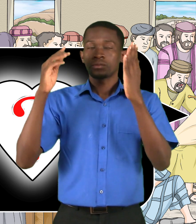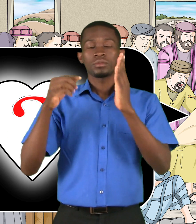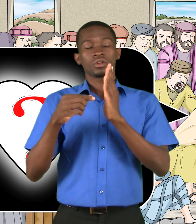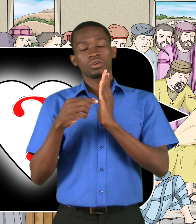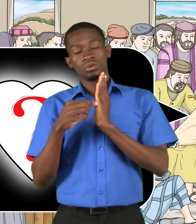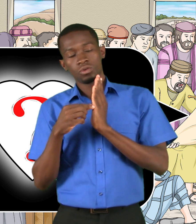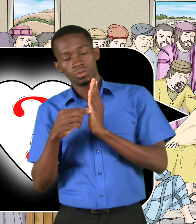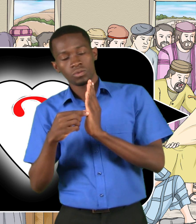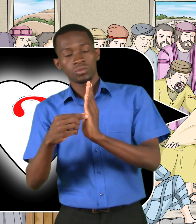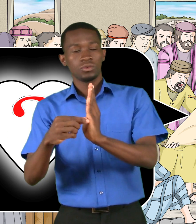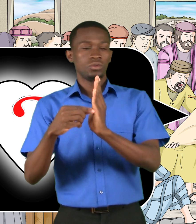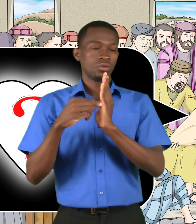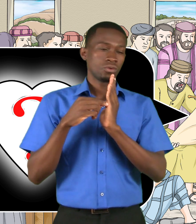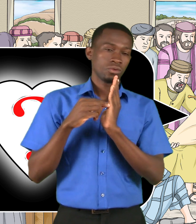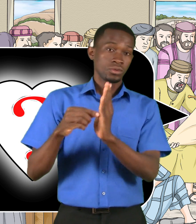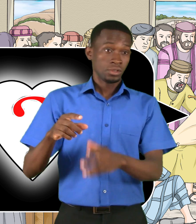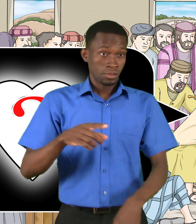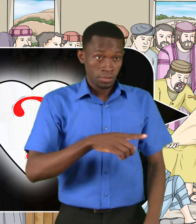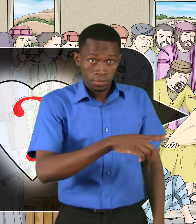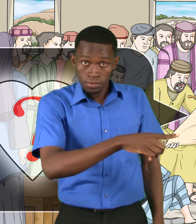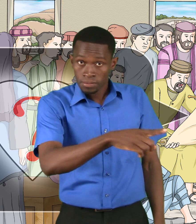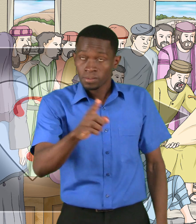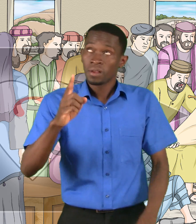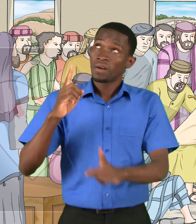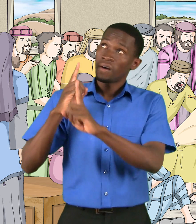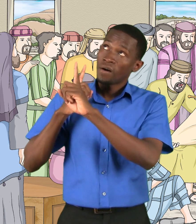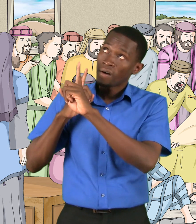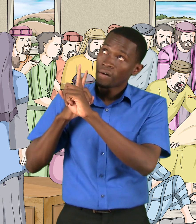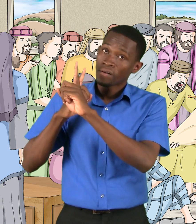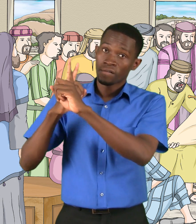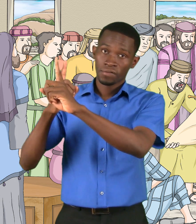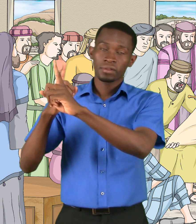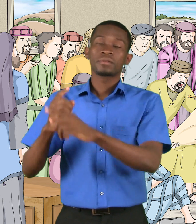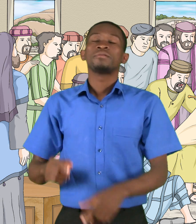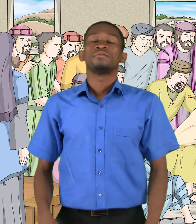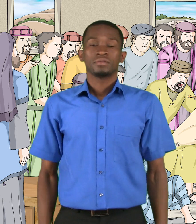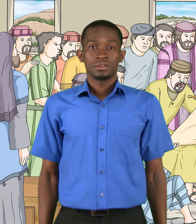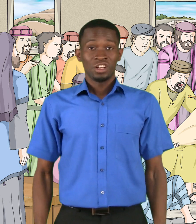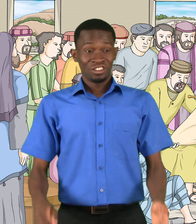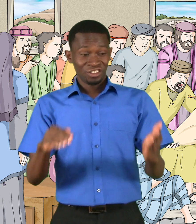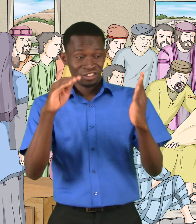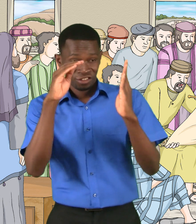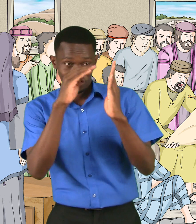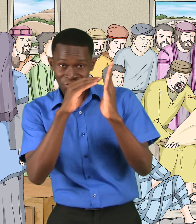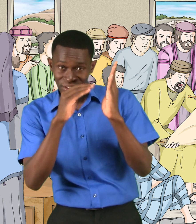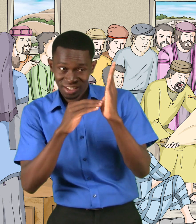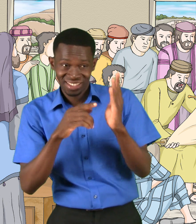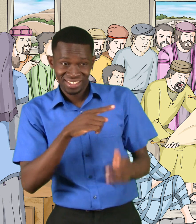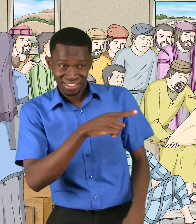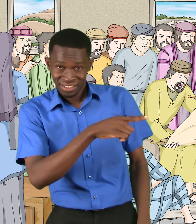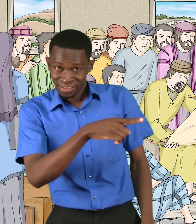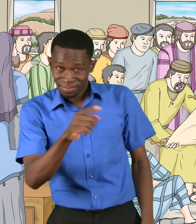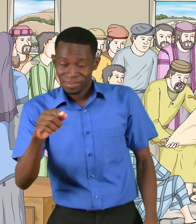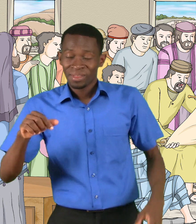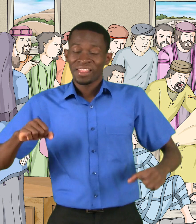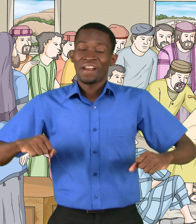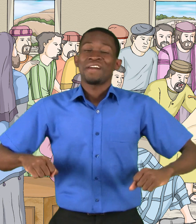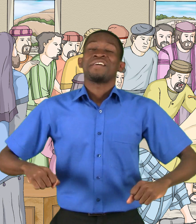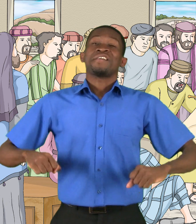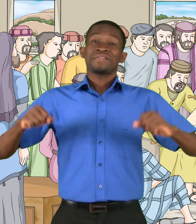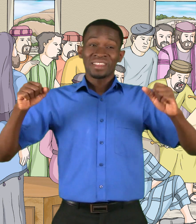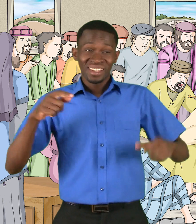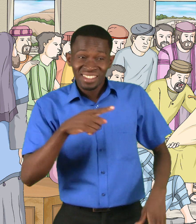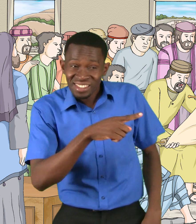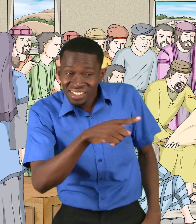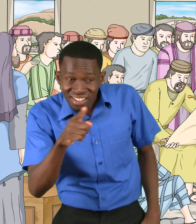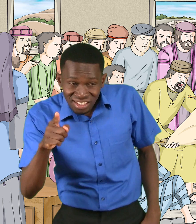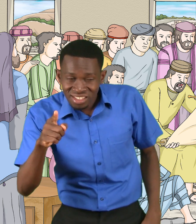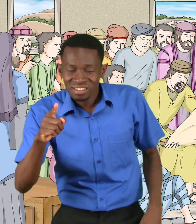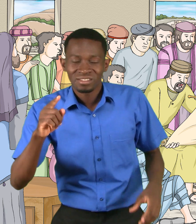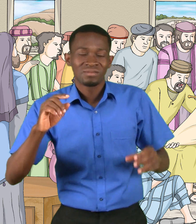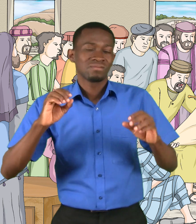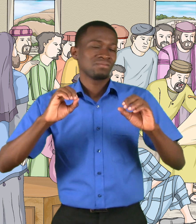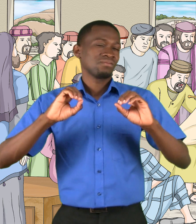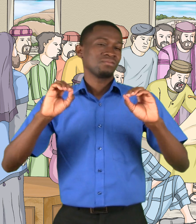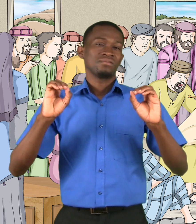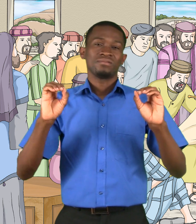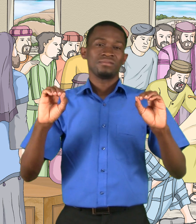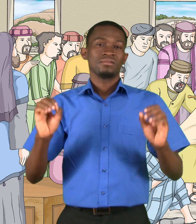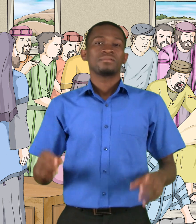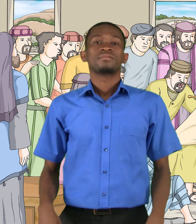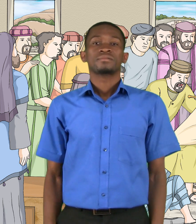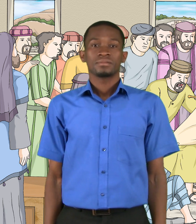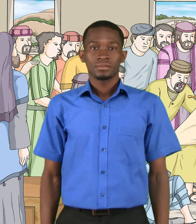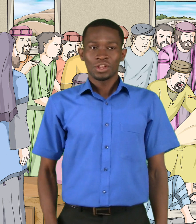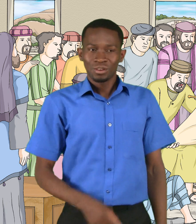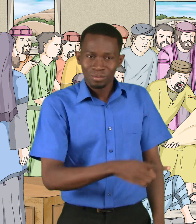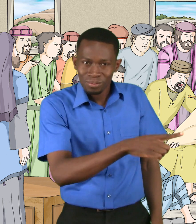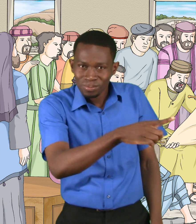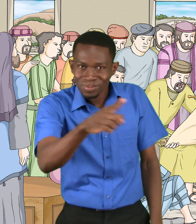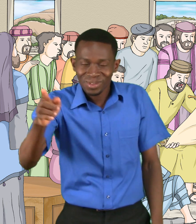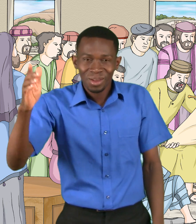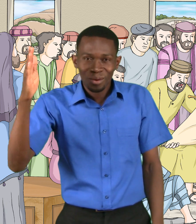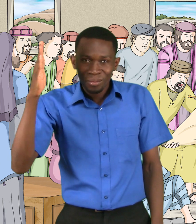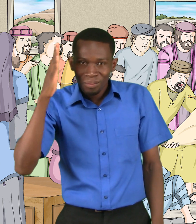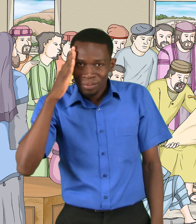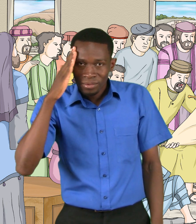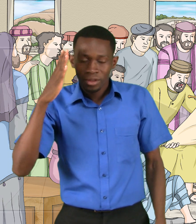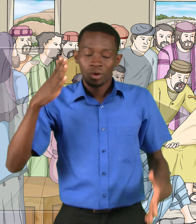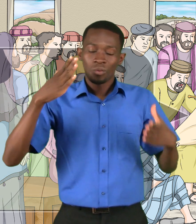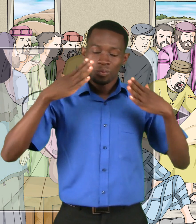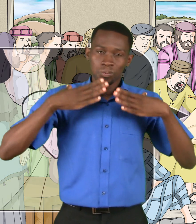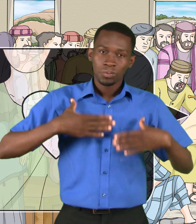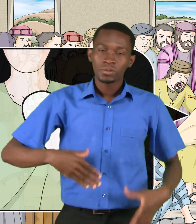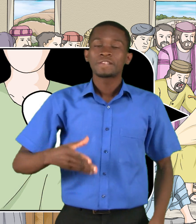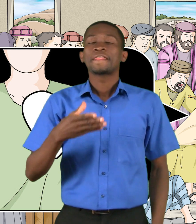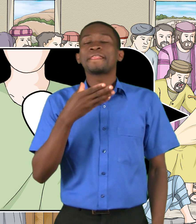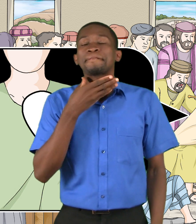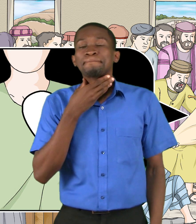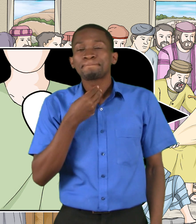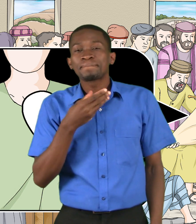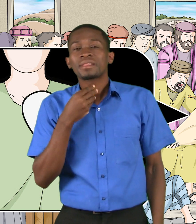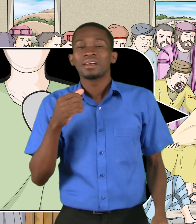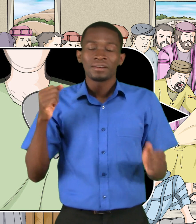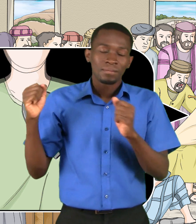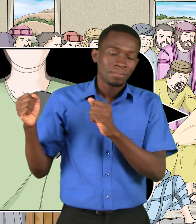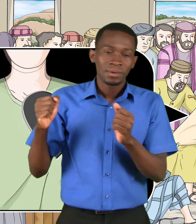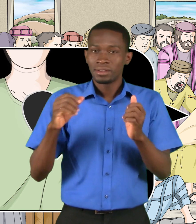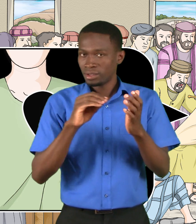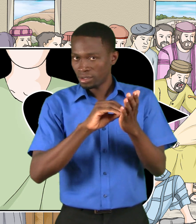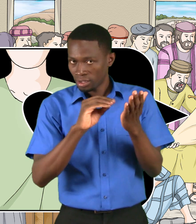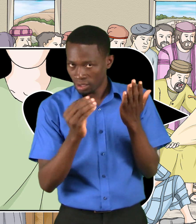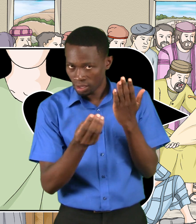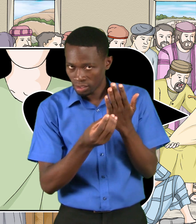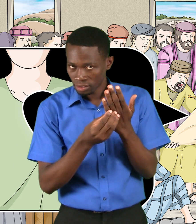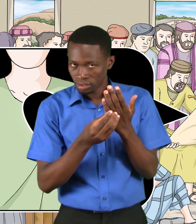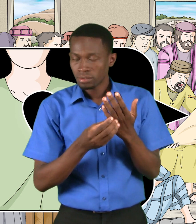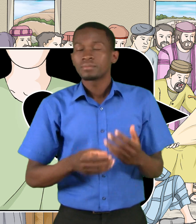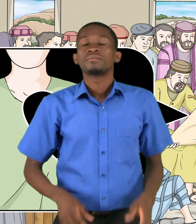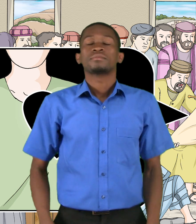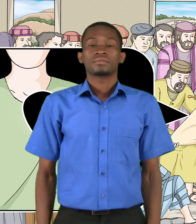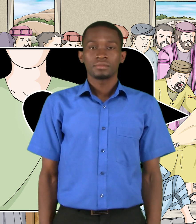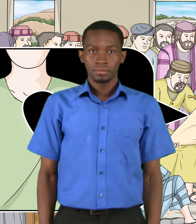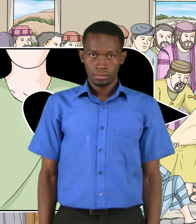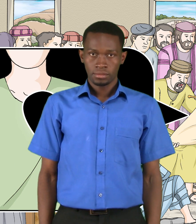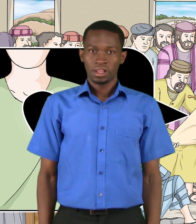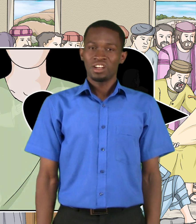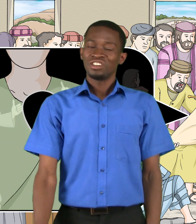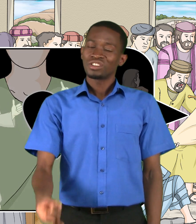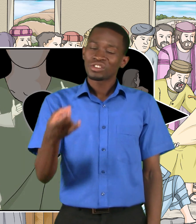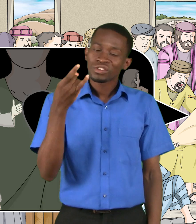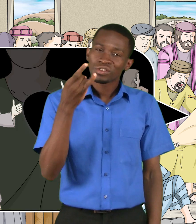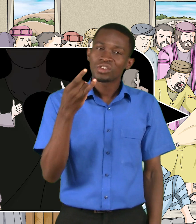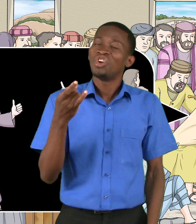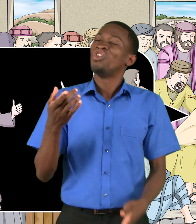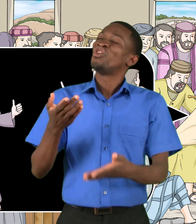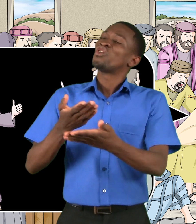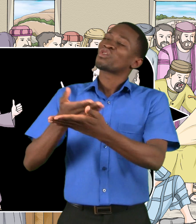But if you are led by the Spirit, you are not under the law.